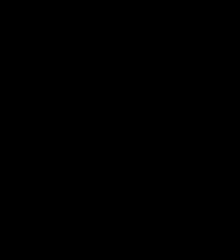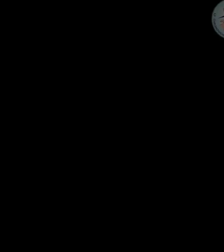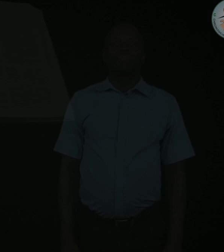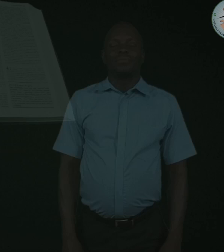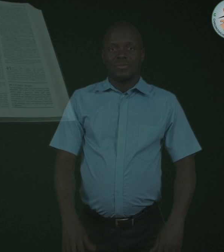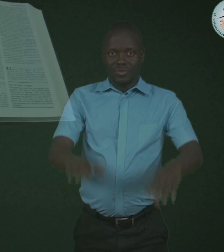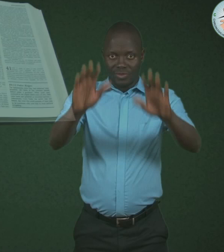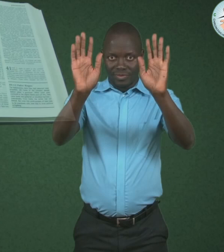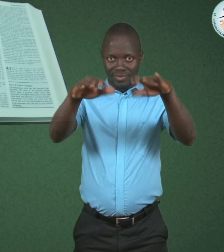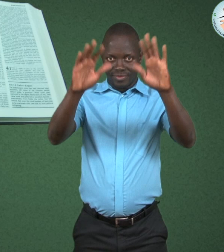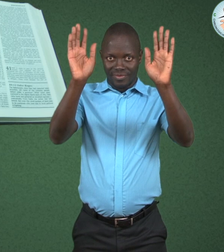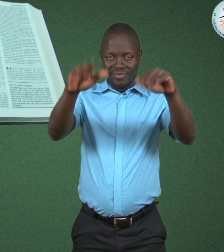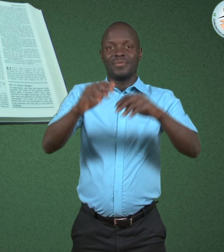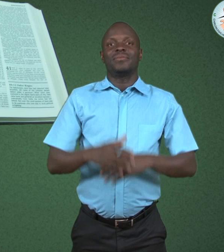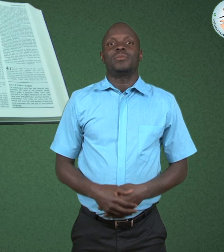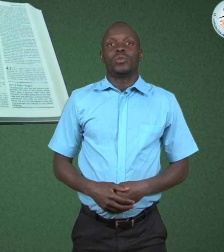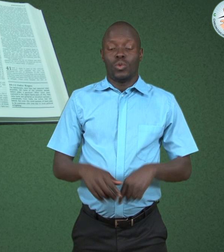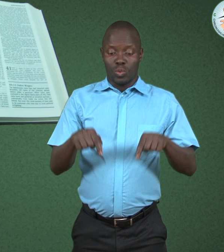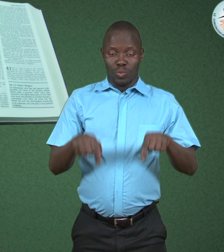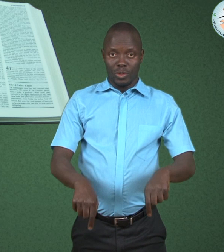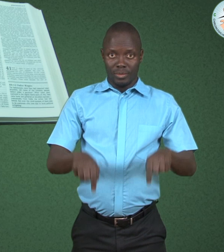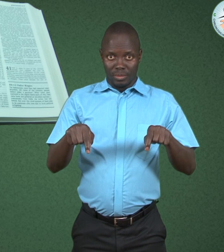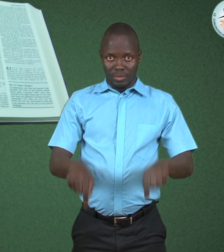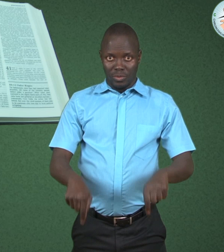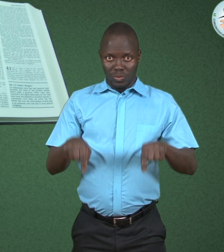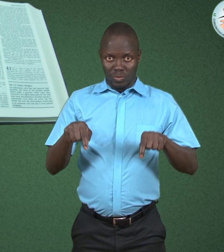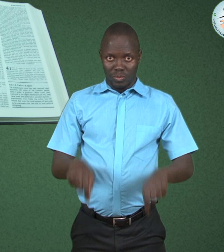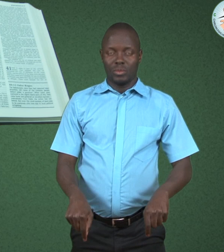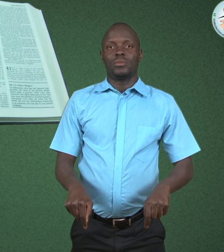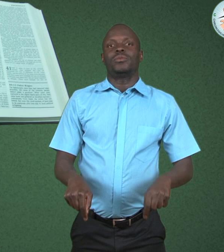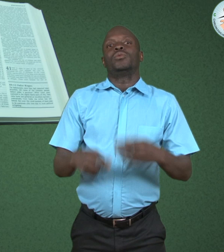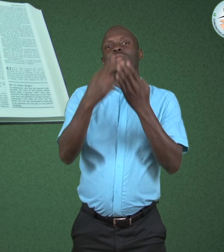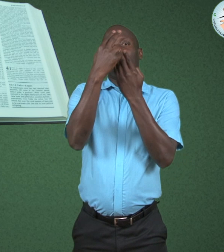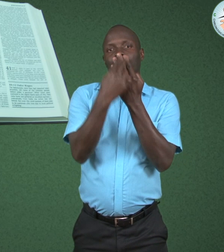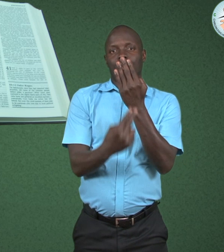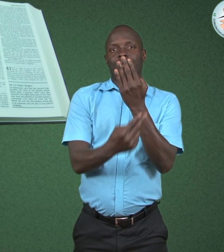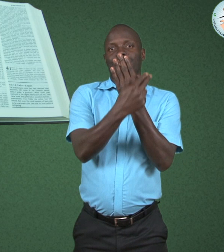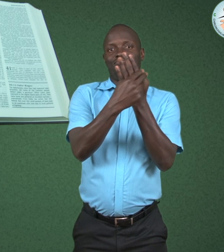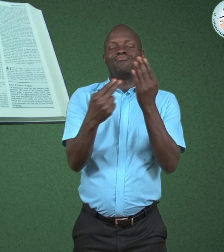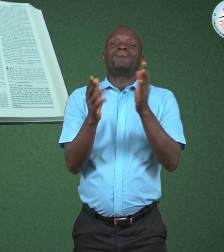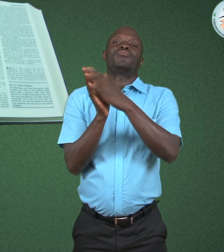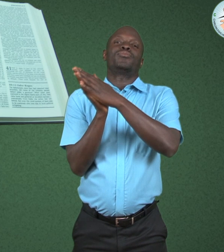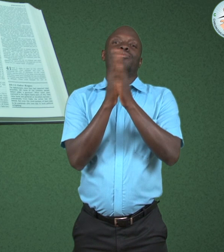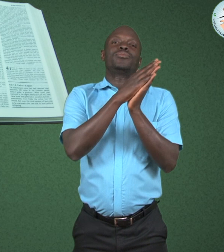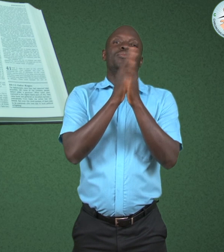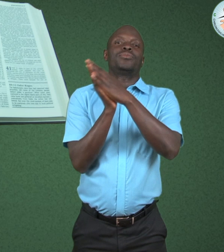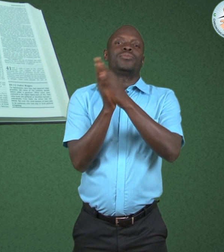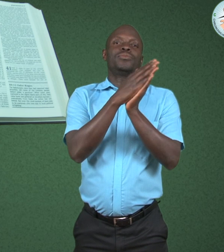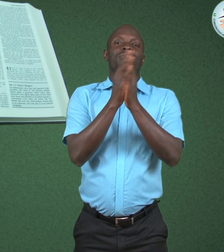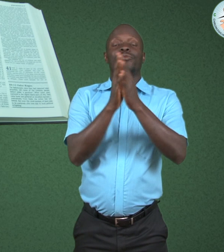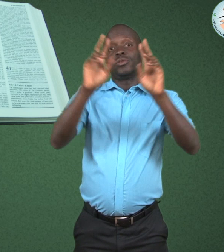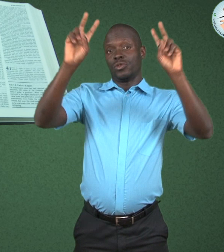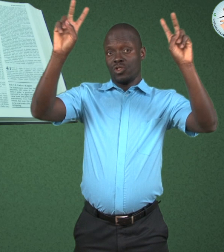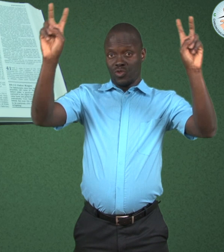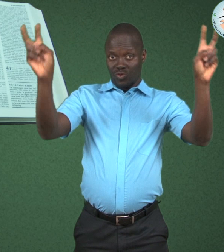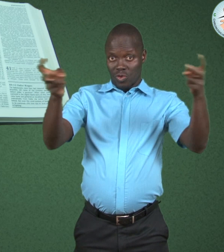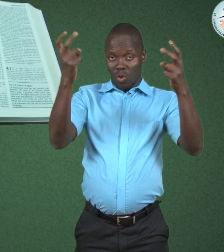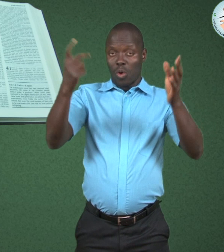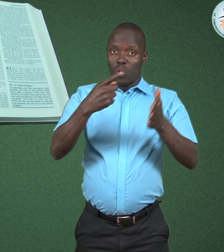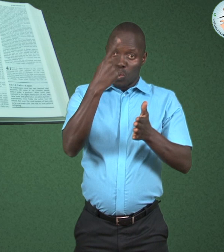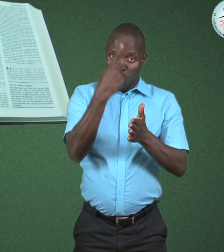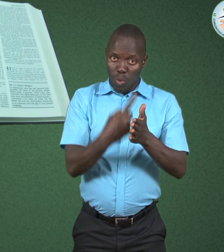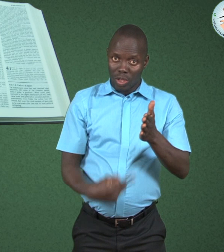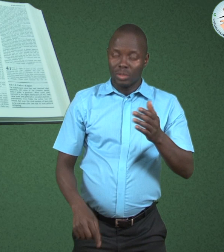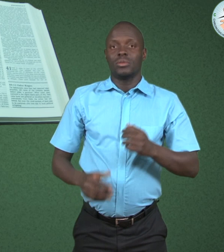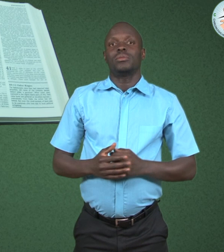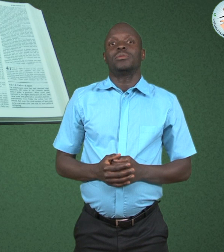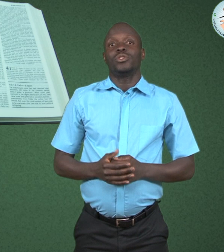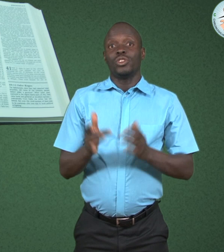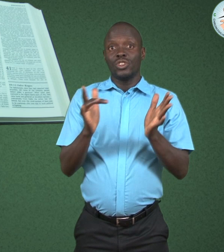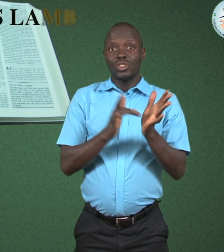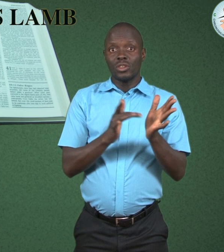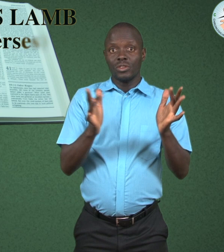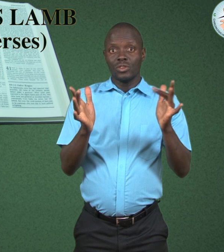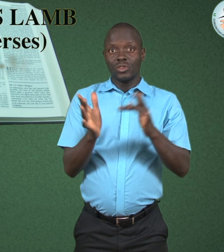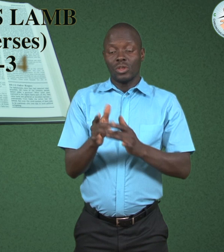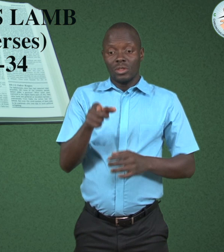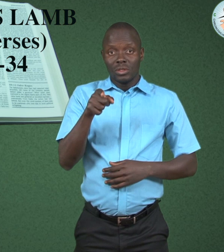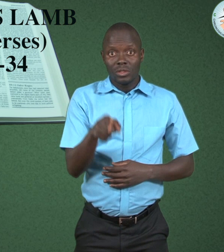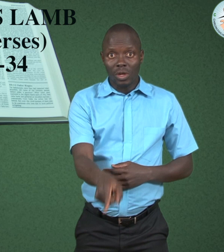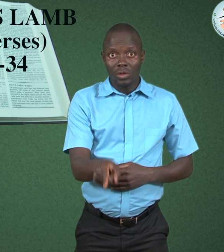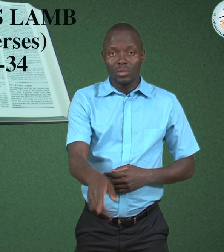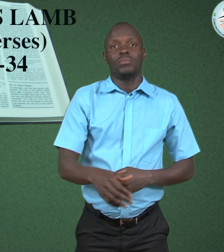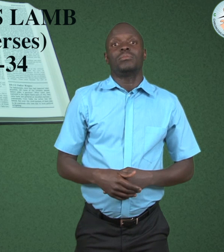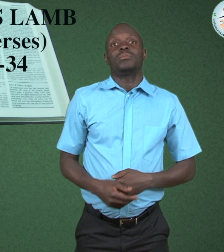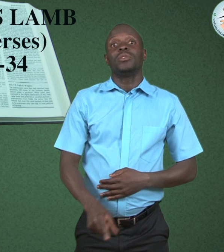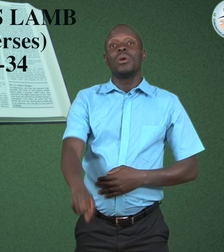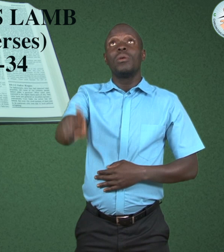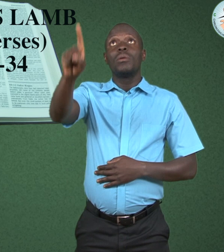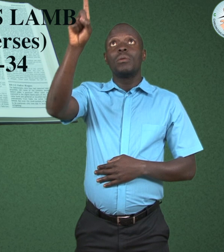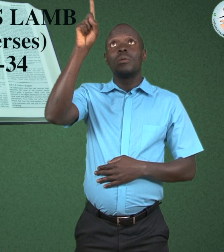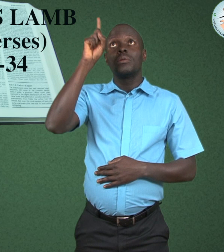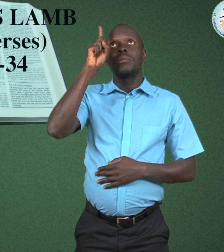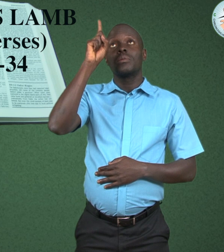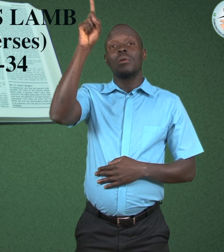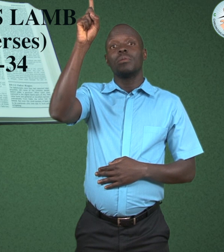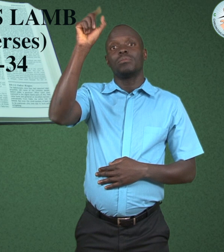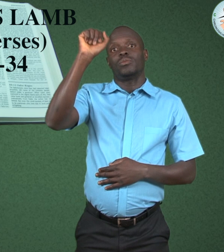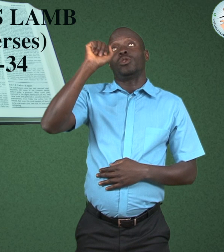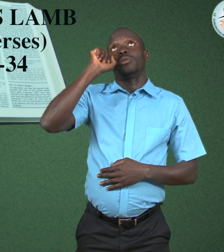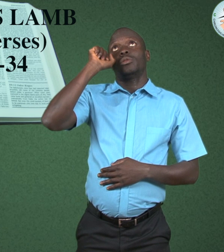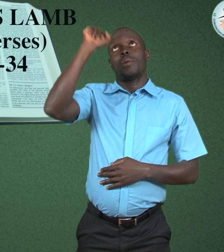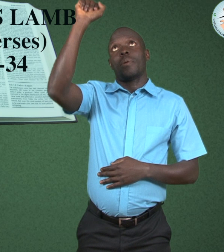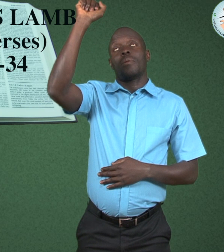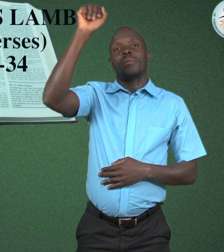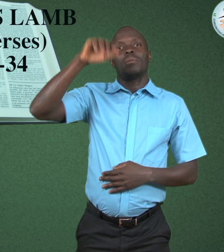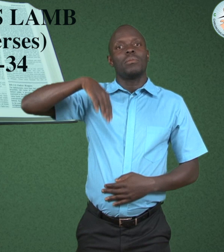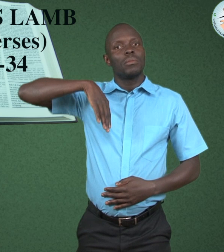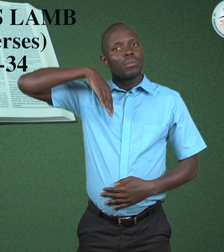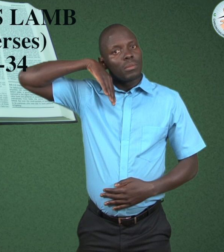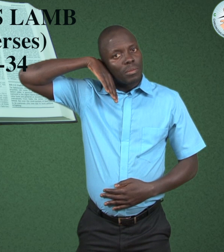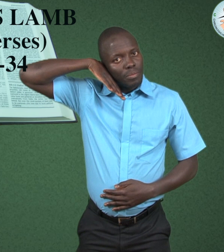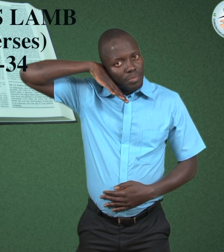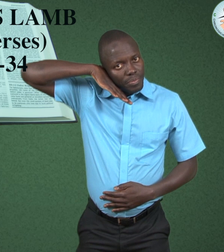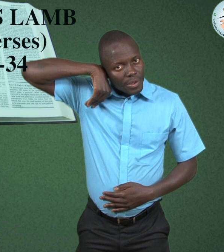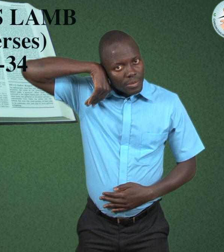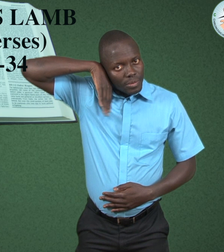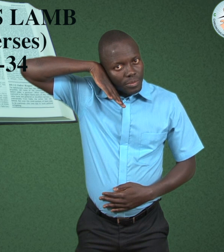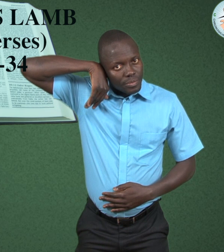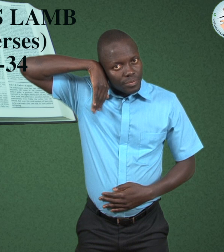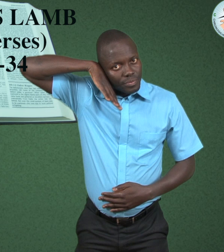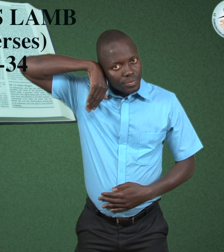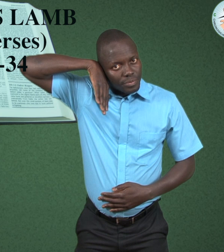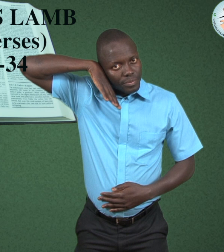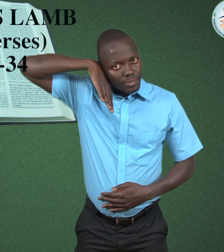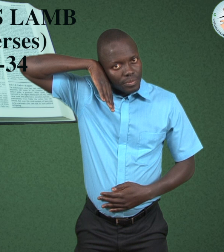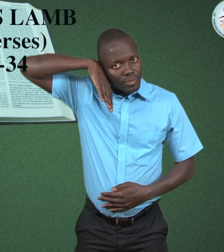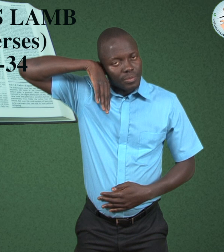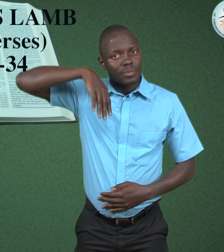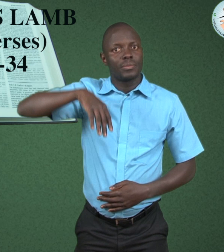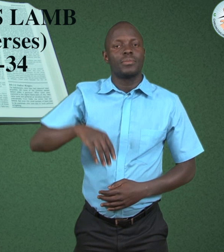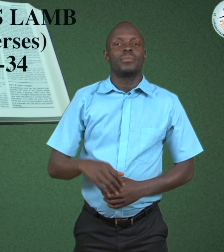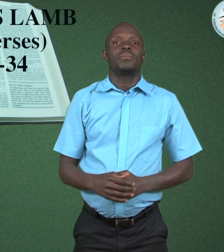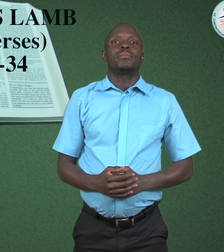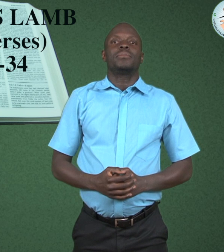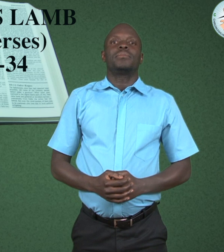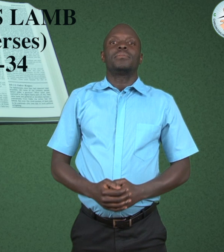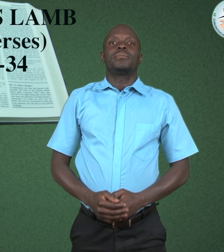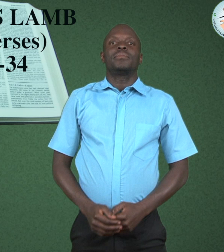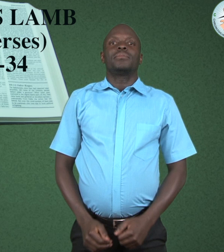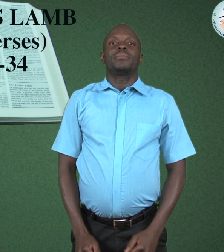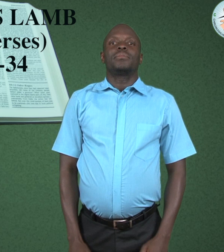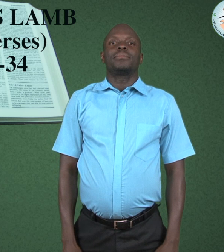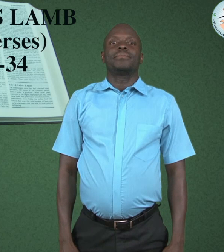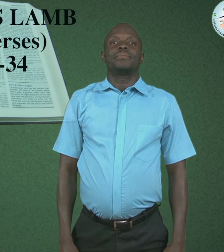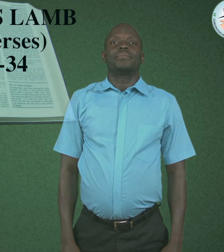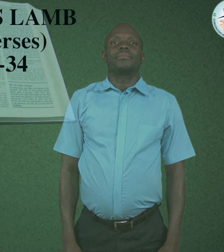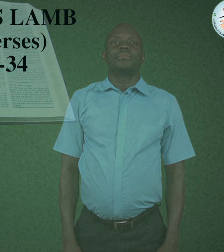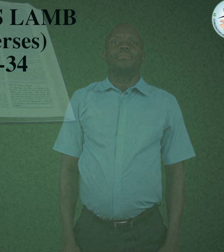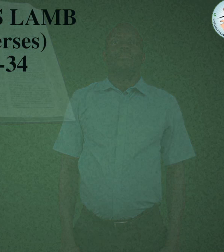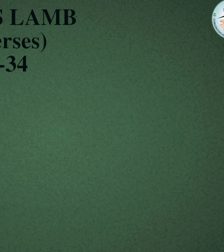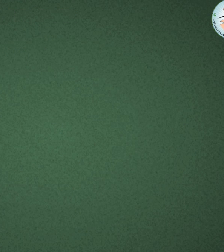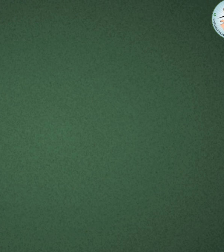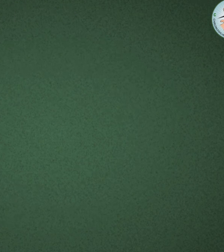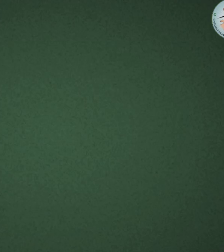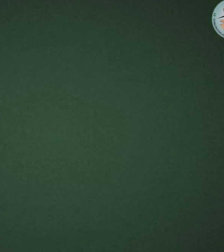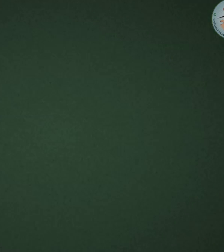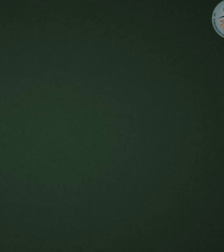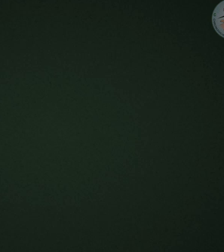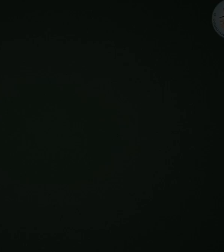Jesus - God's lamb